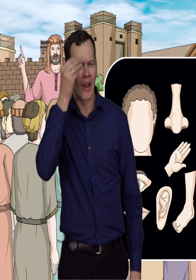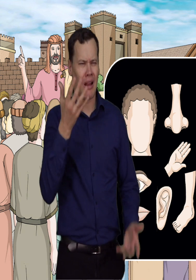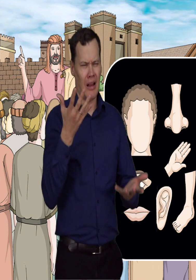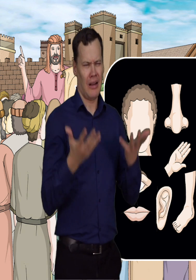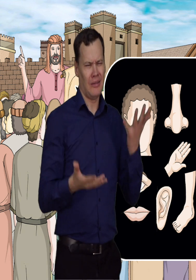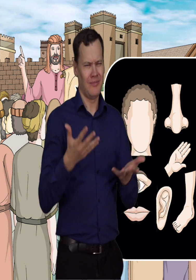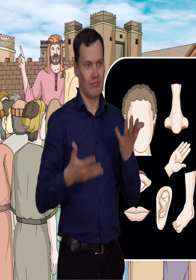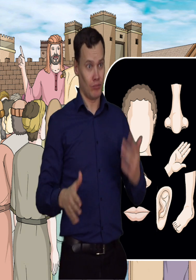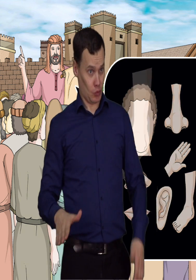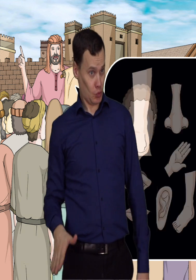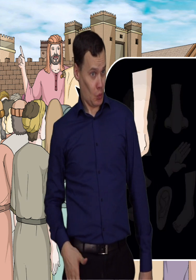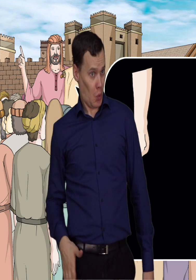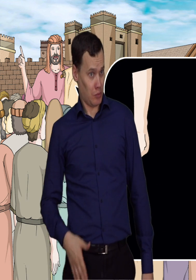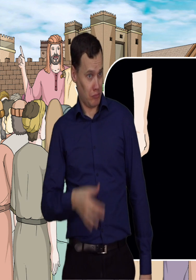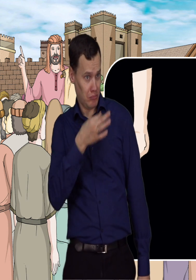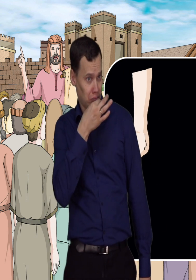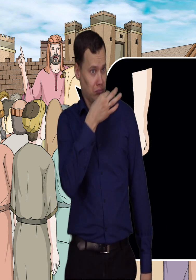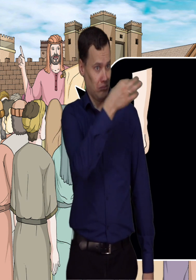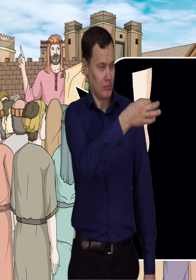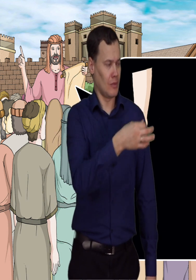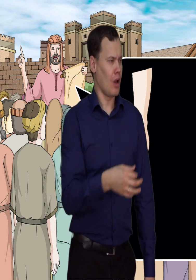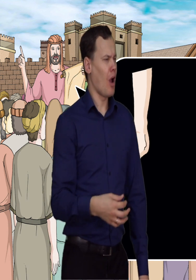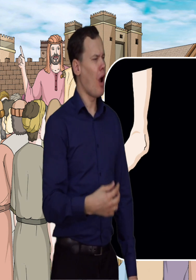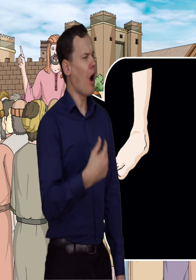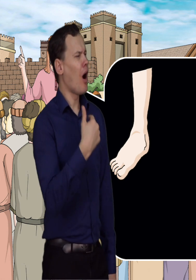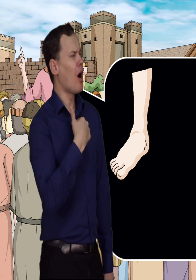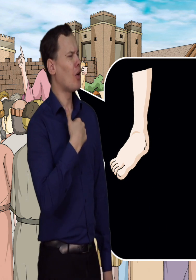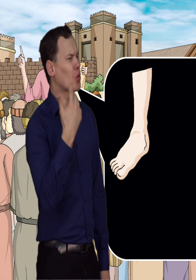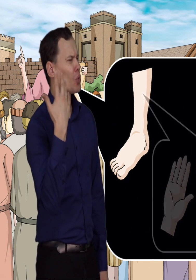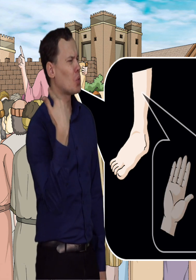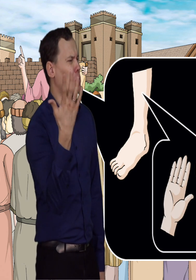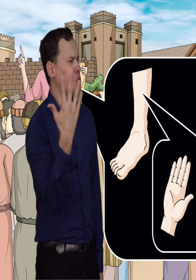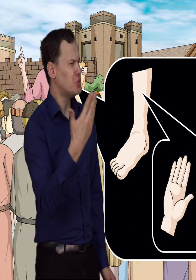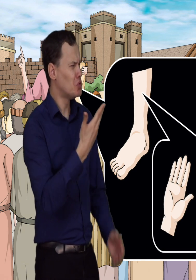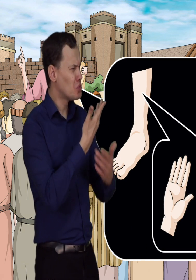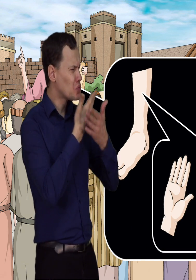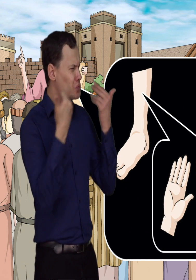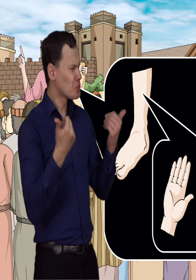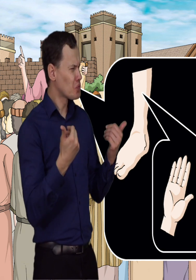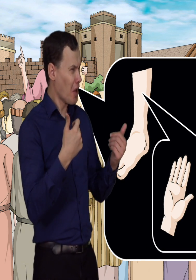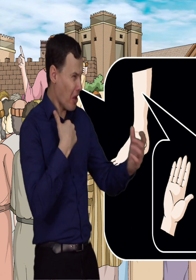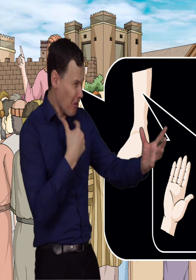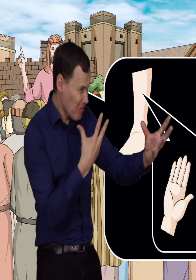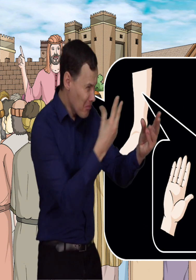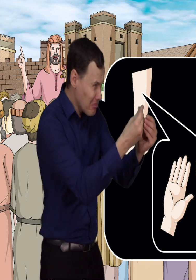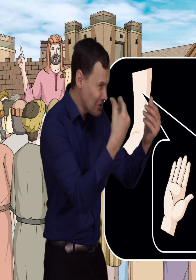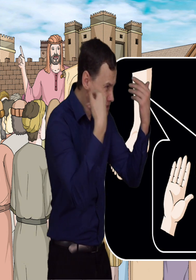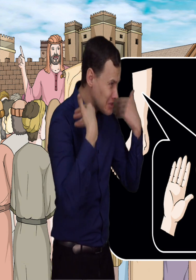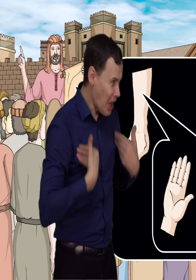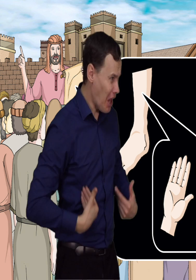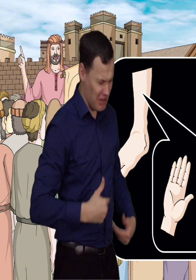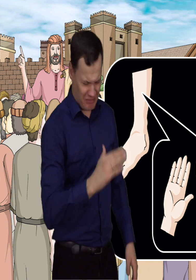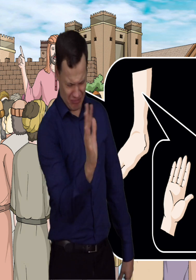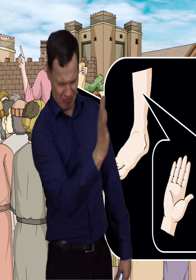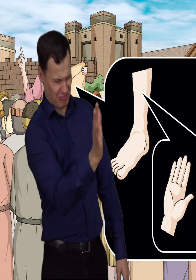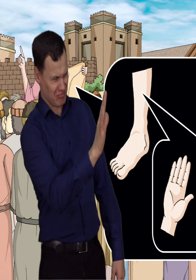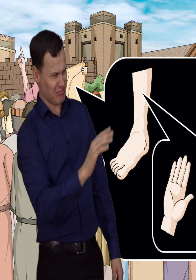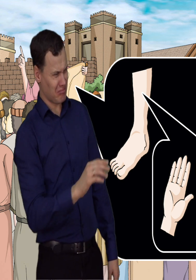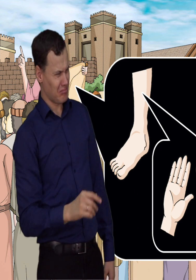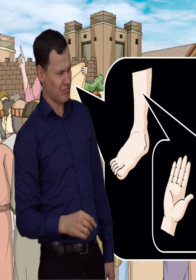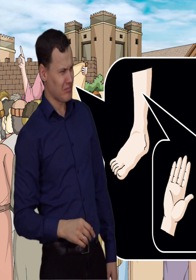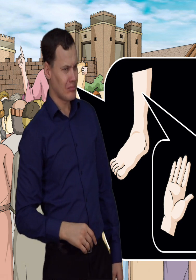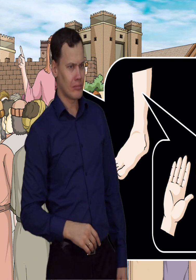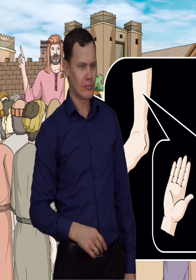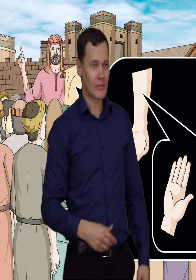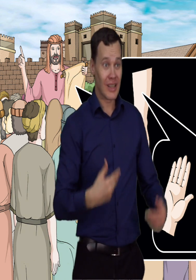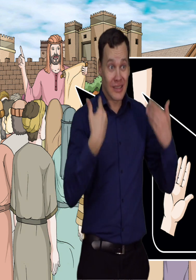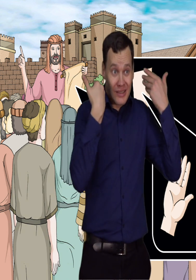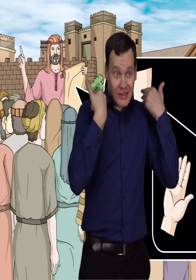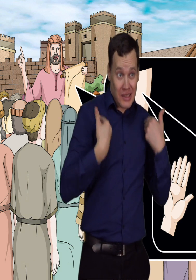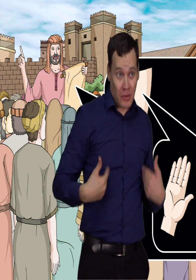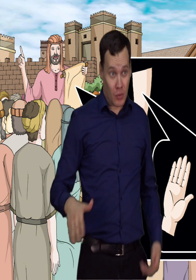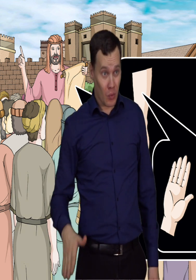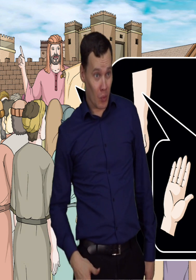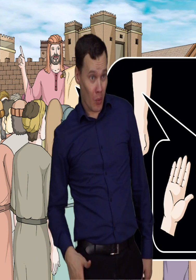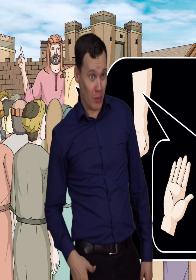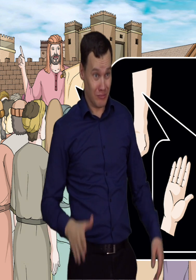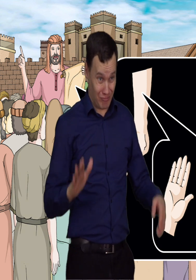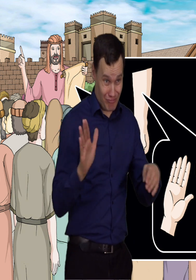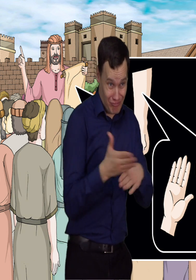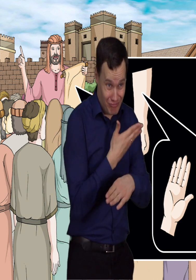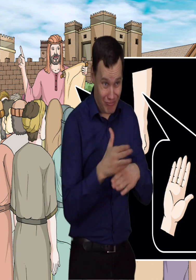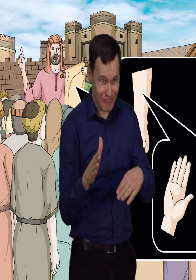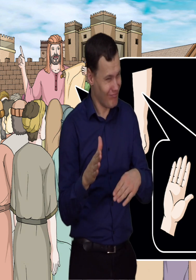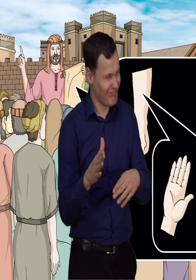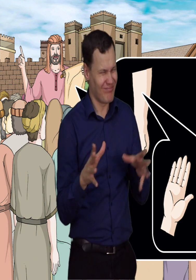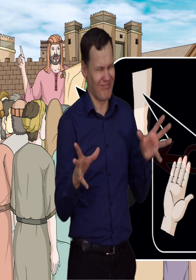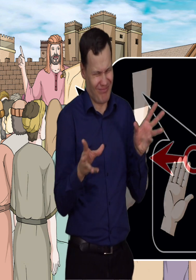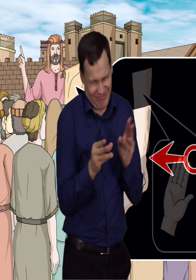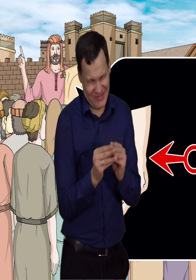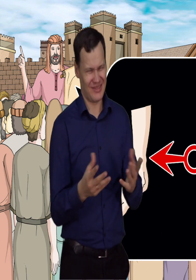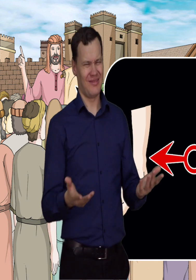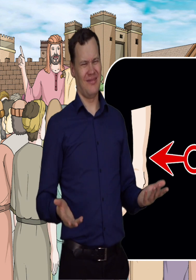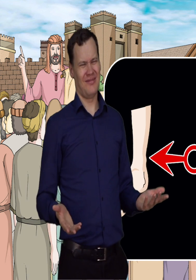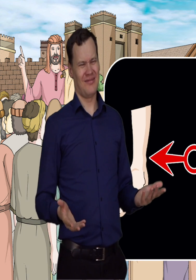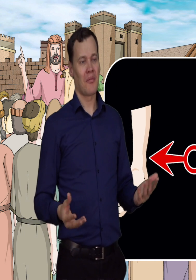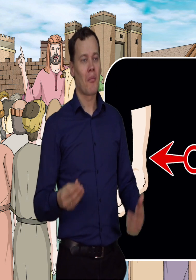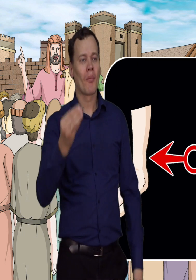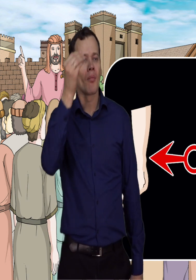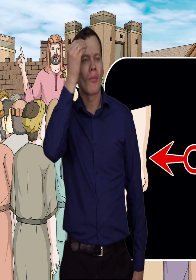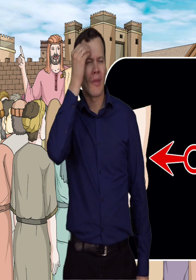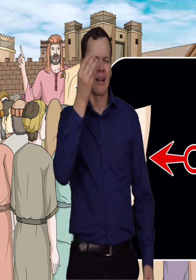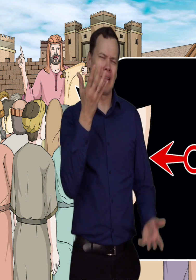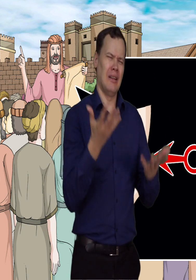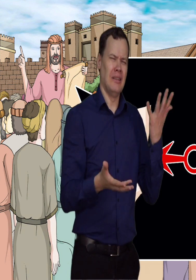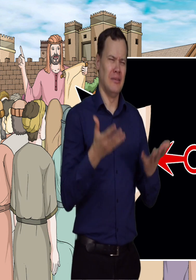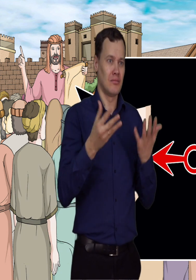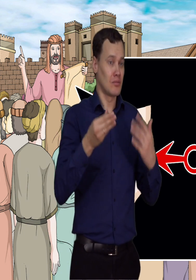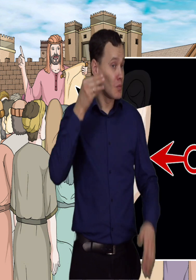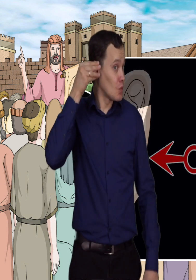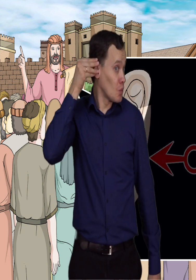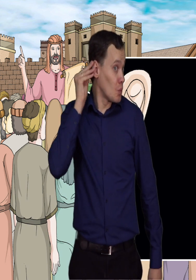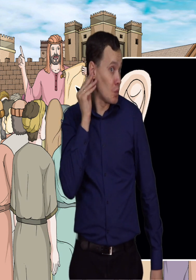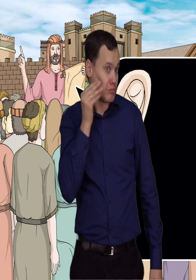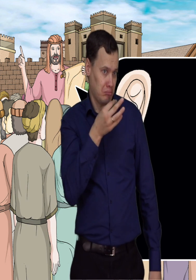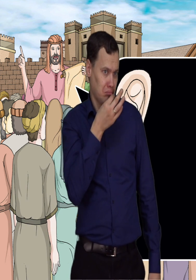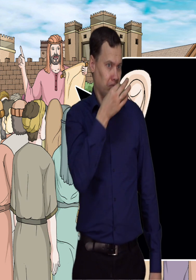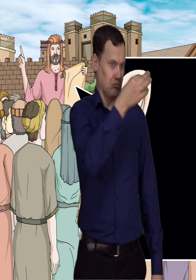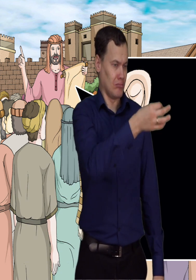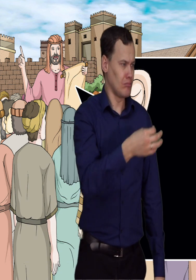If the foot should say, “Because I am not a hand, I do not belong to the body,” that would not make it any less a part of the body.